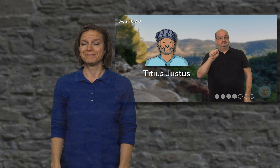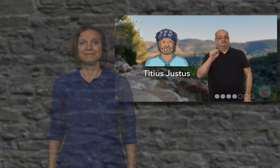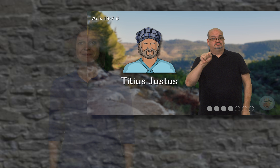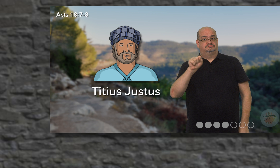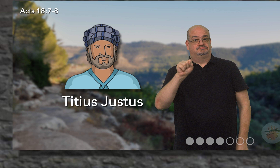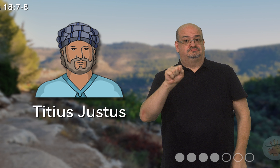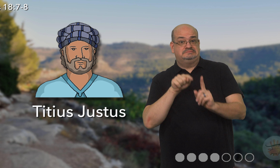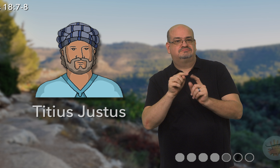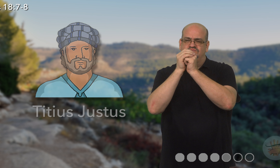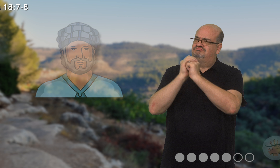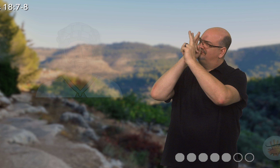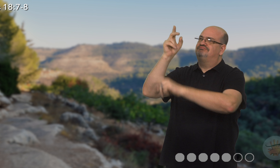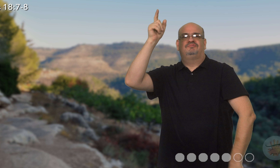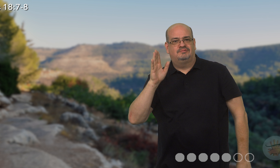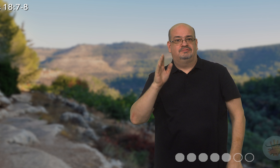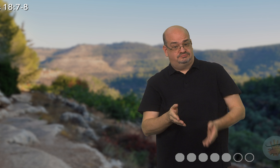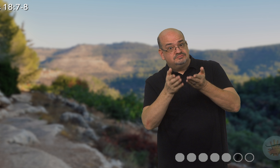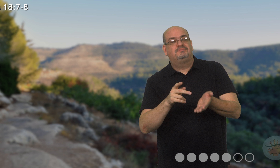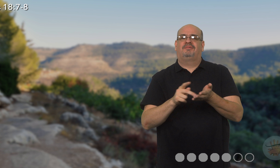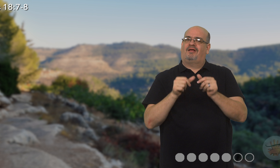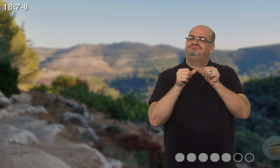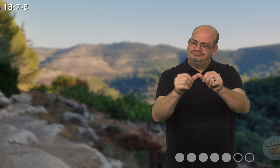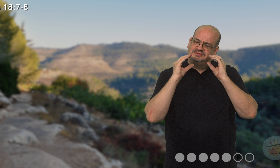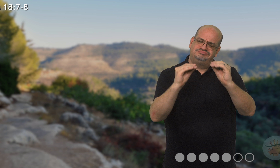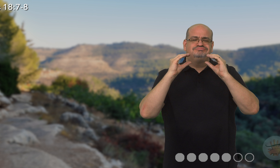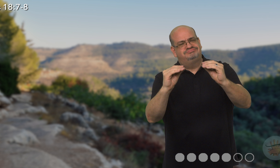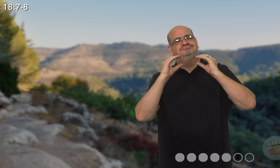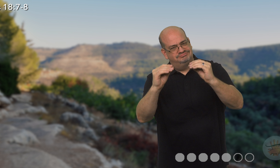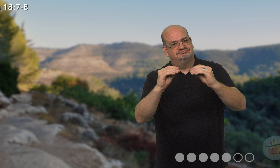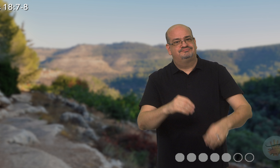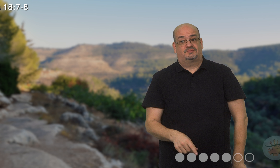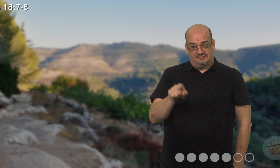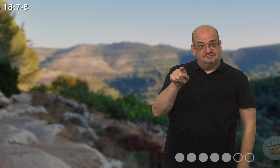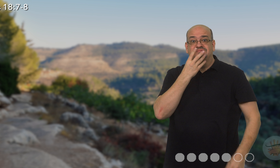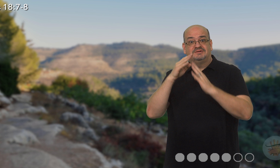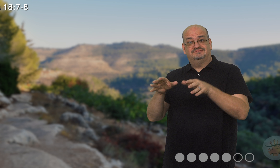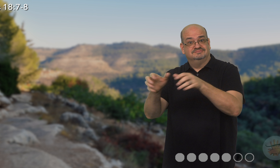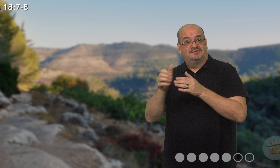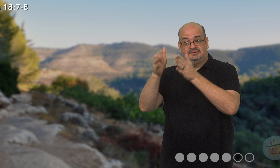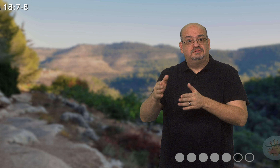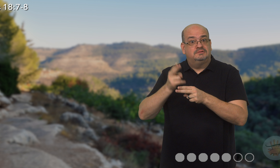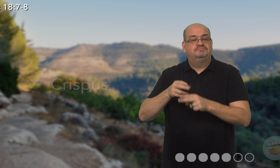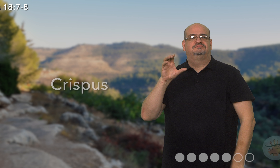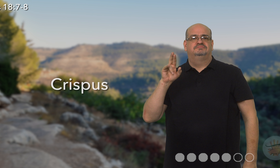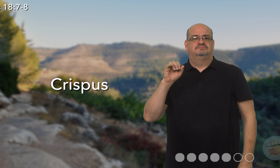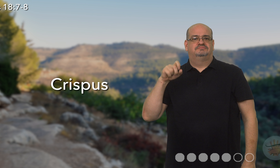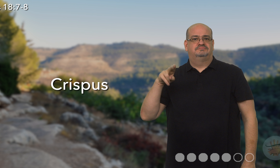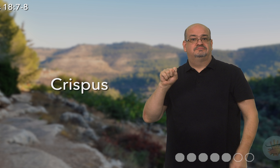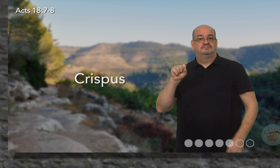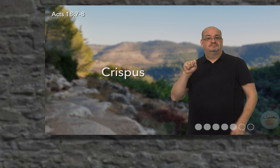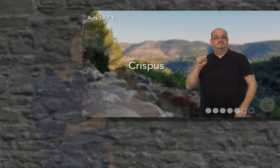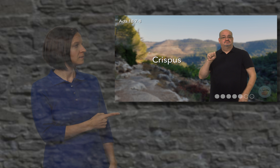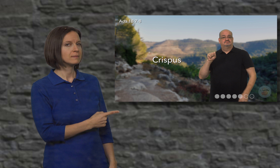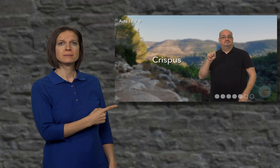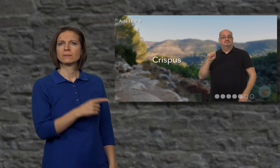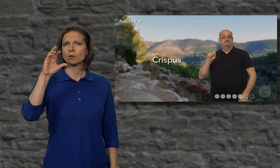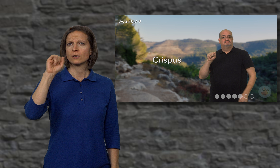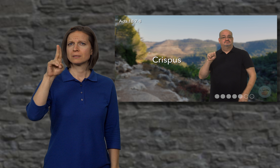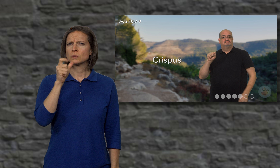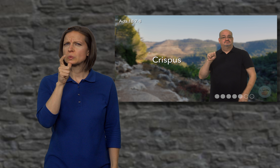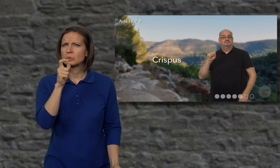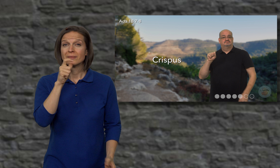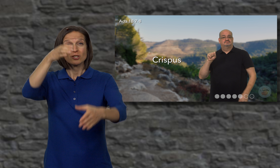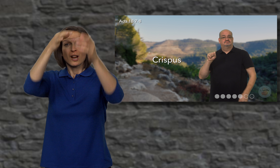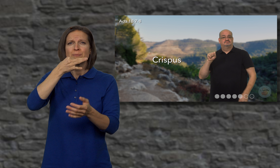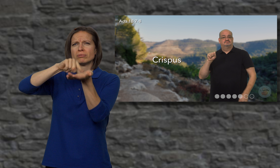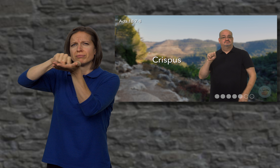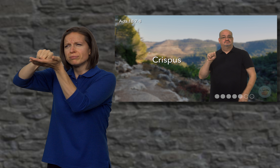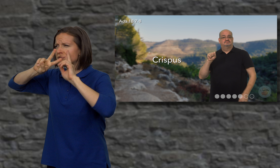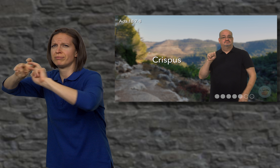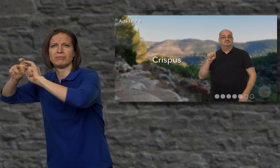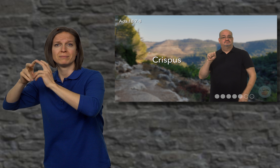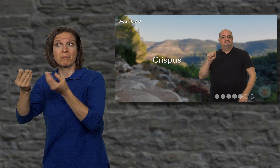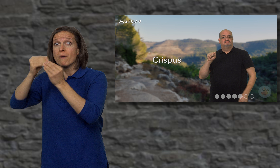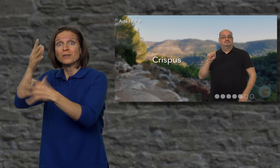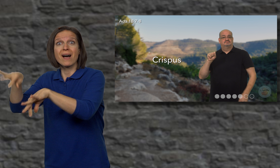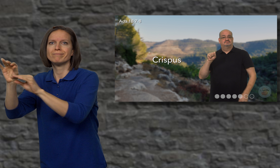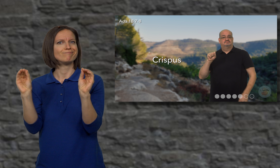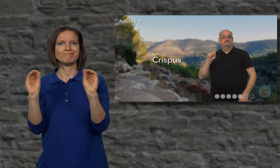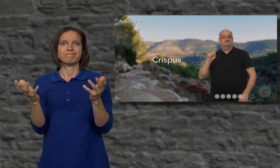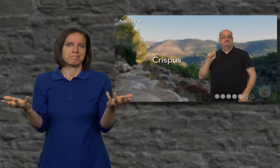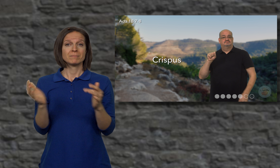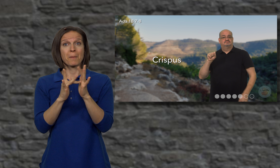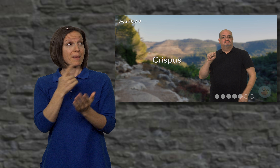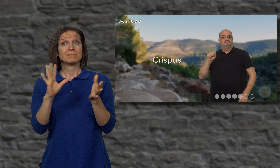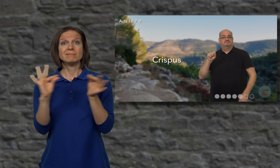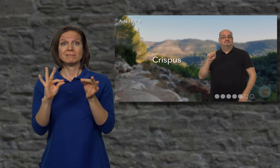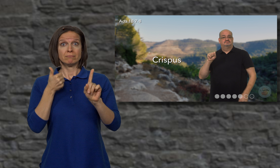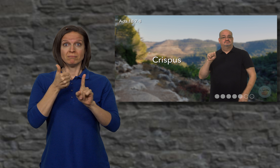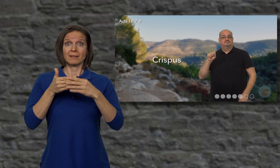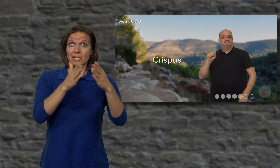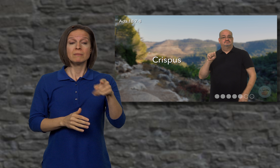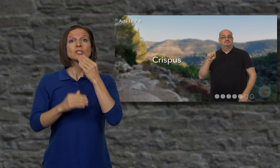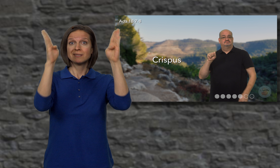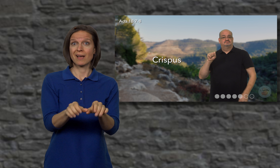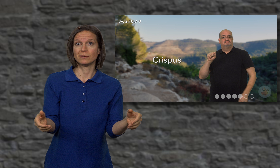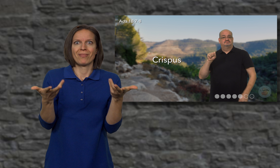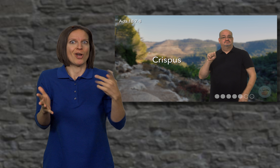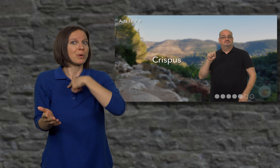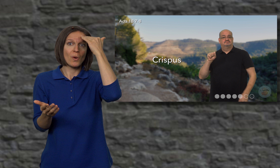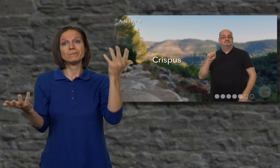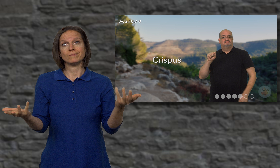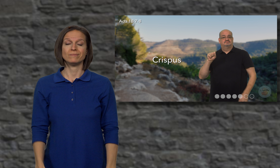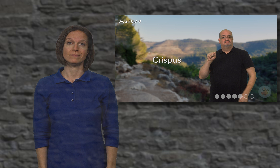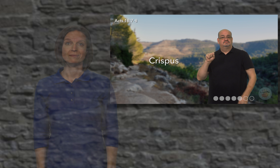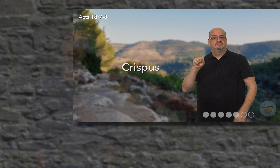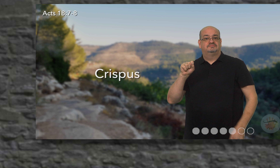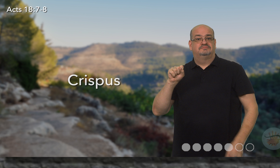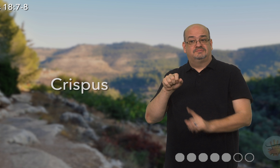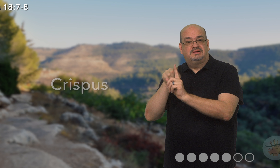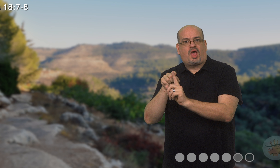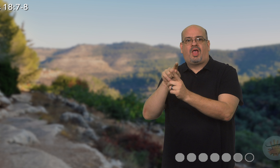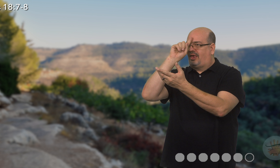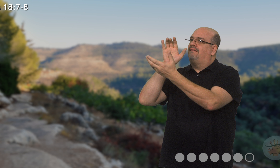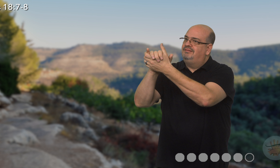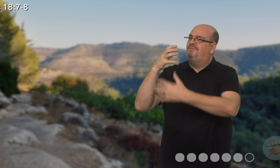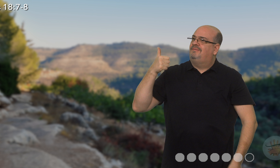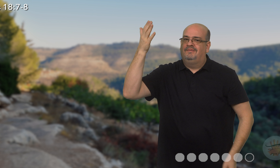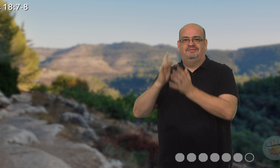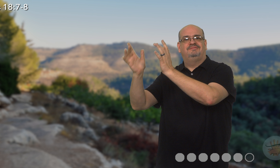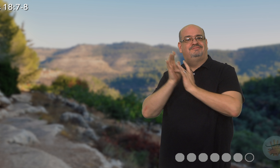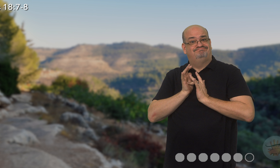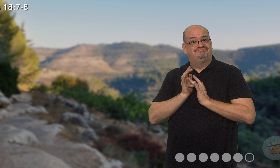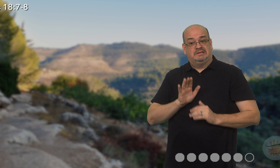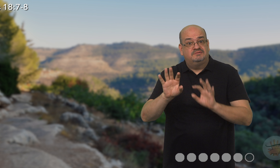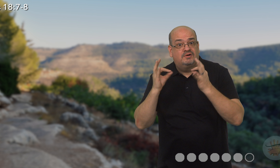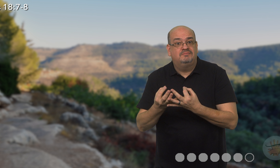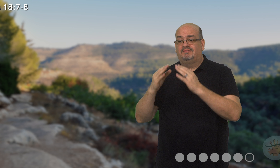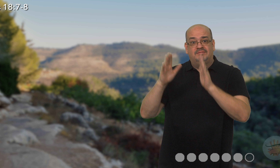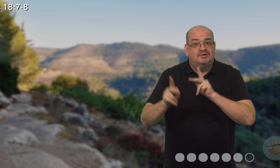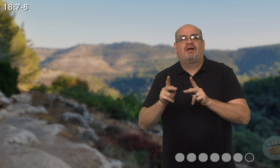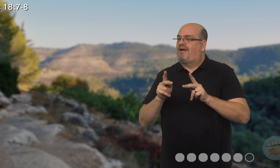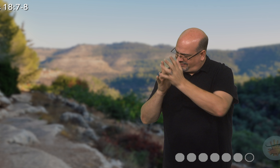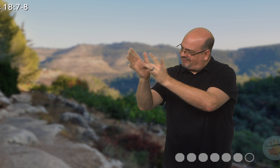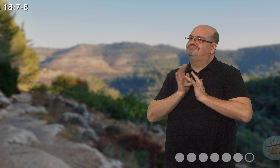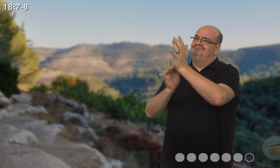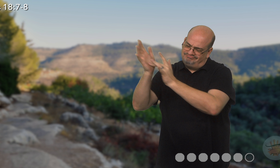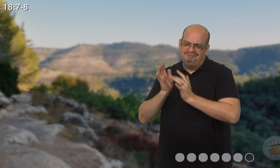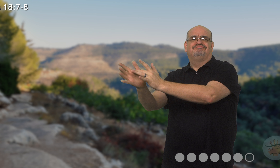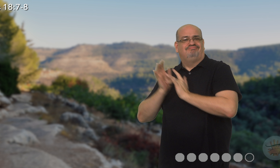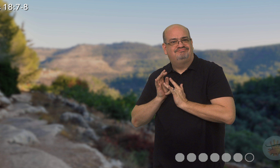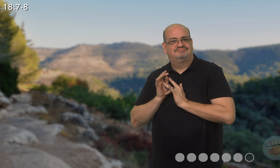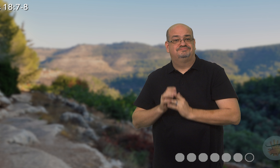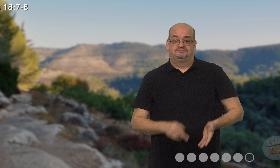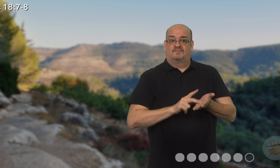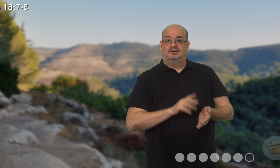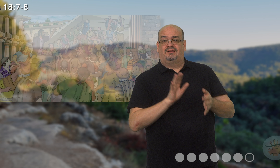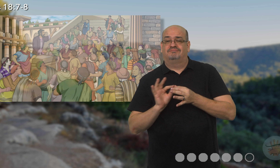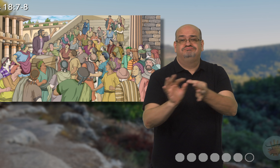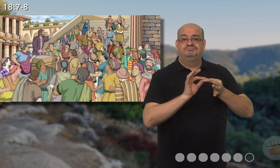Crispus, the synagogue leader, and his whole household believed in the Lord.